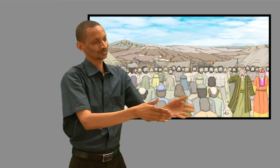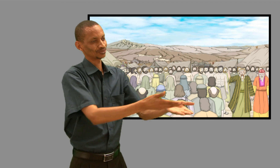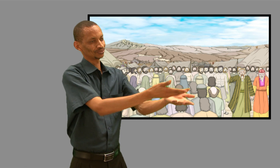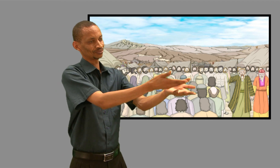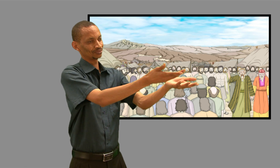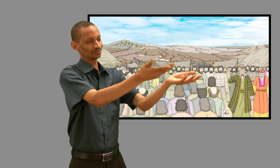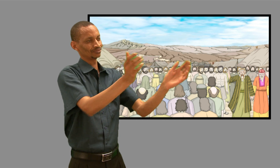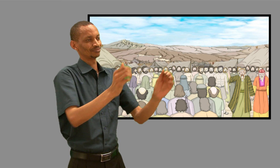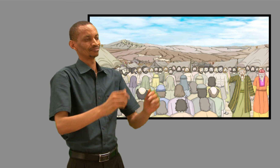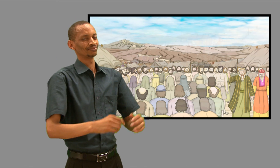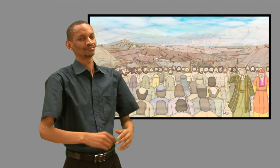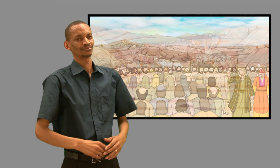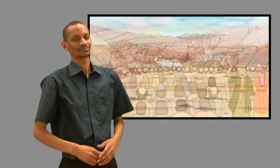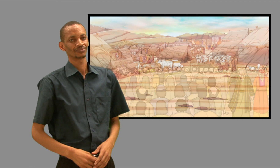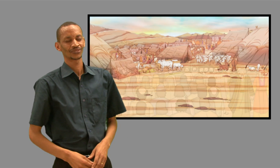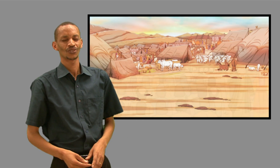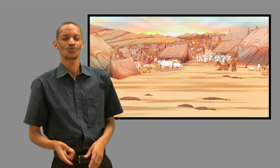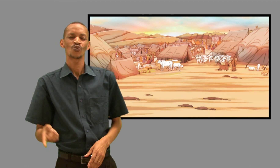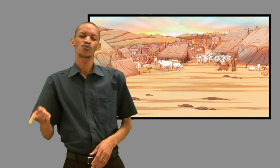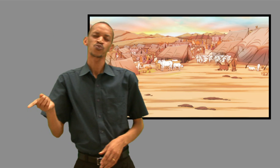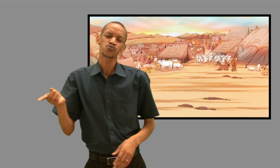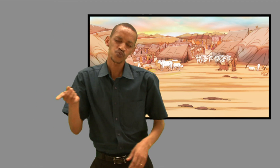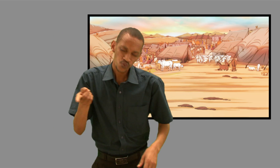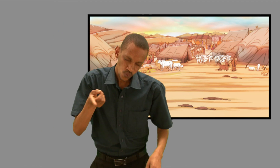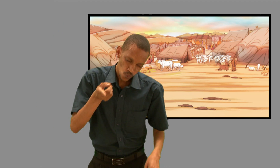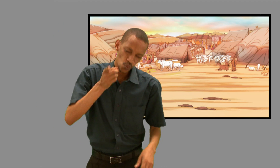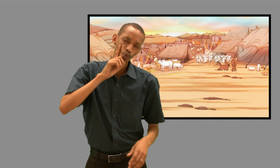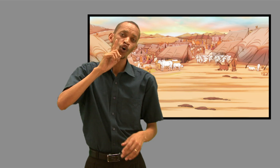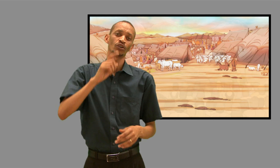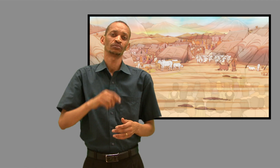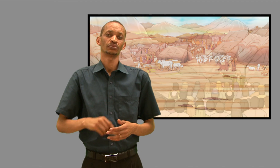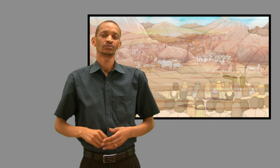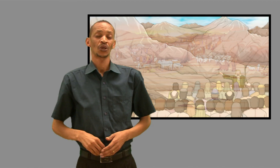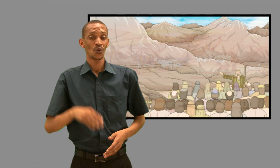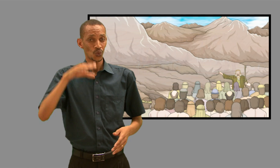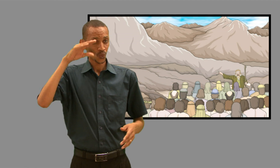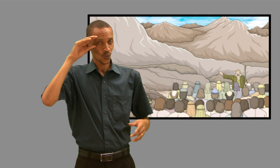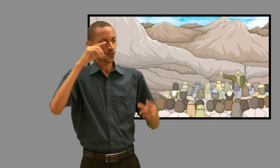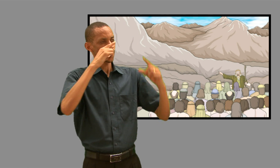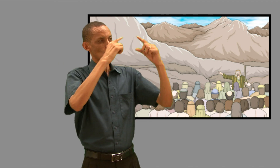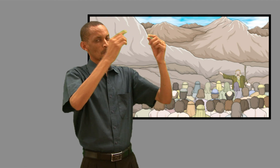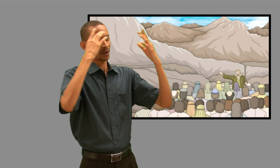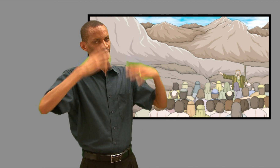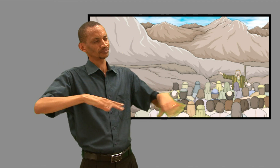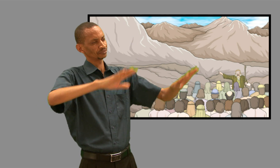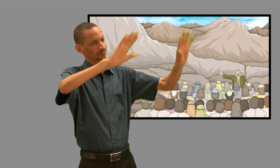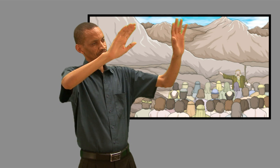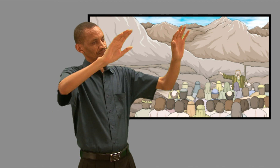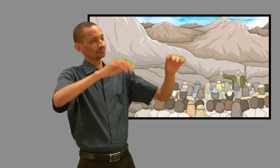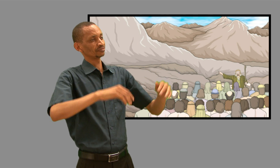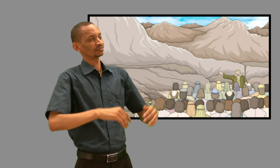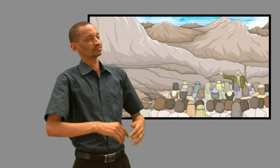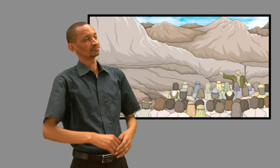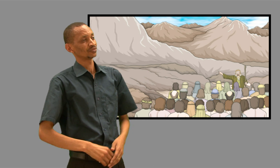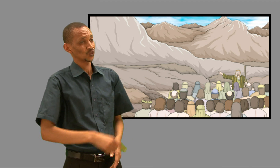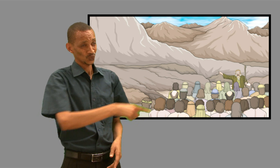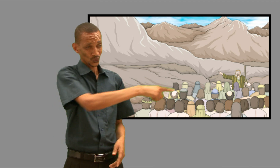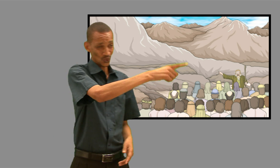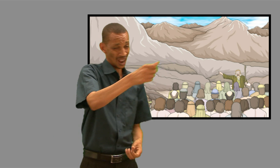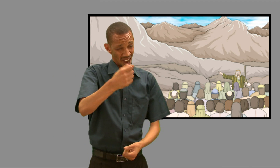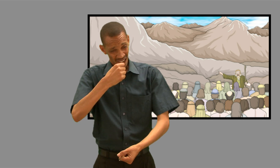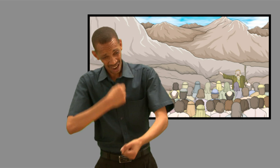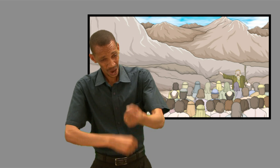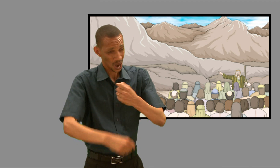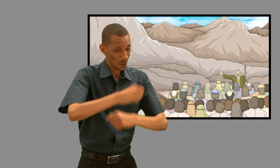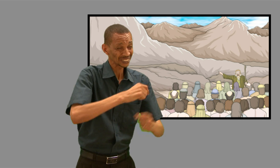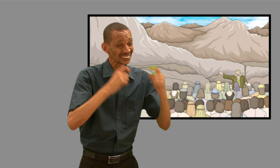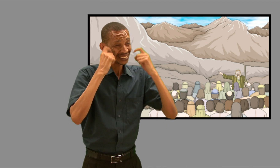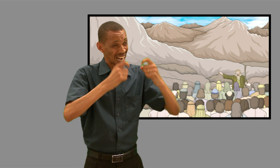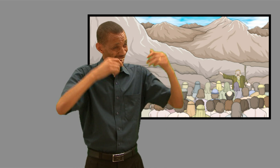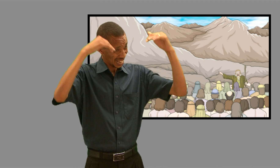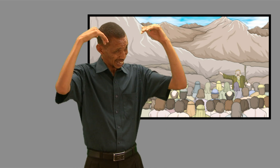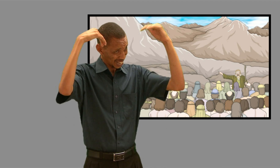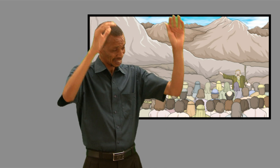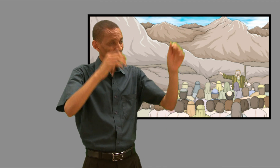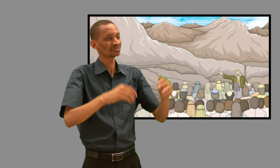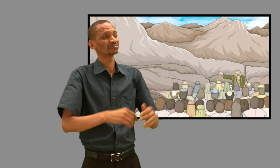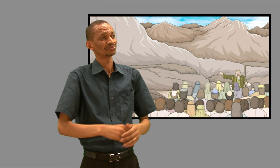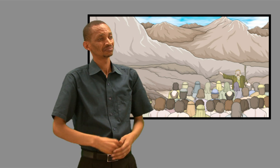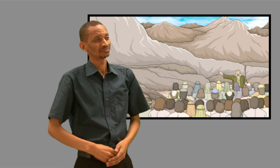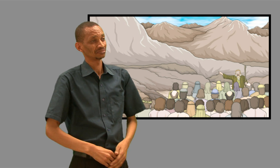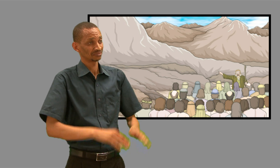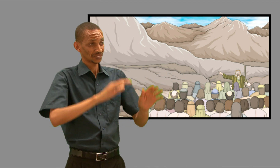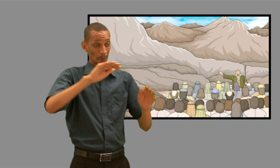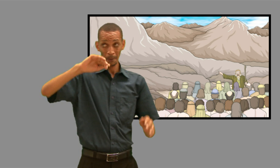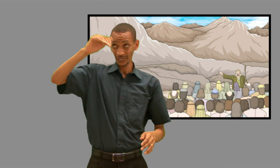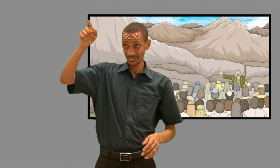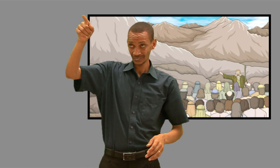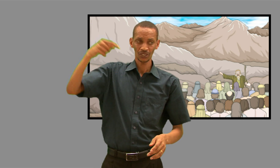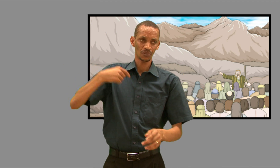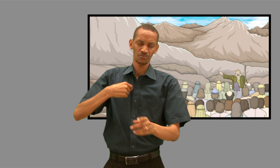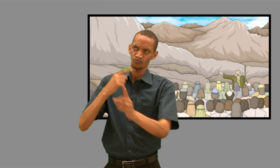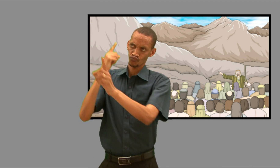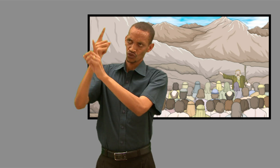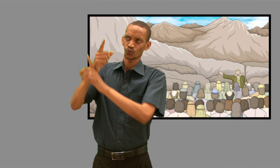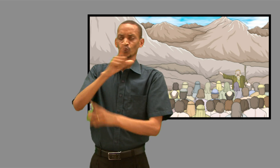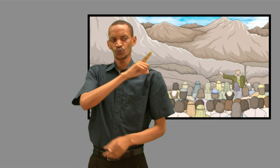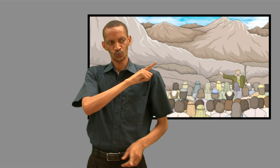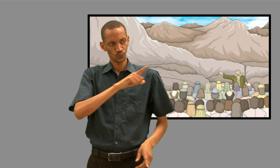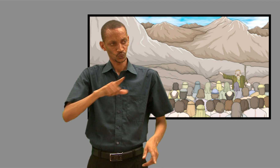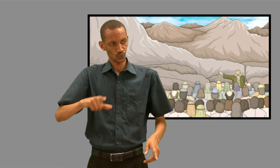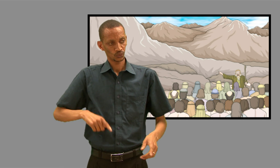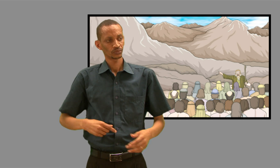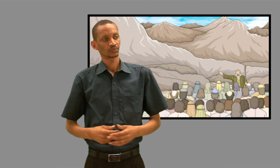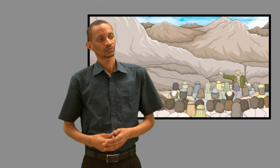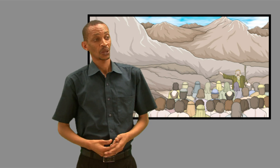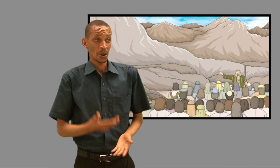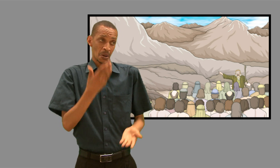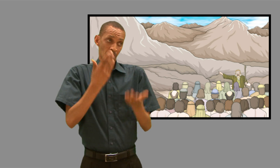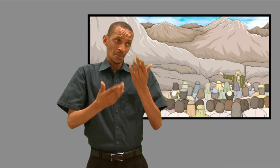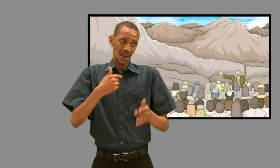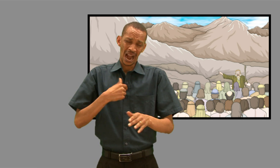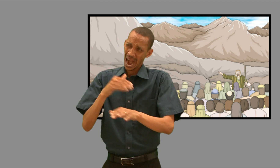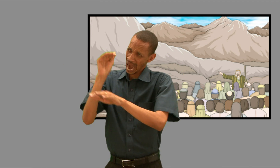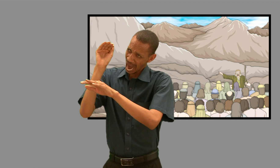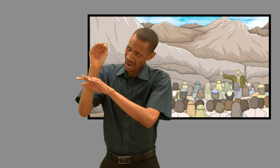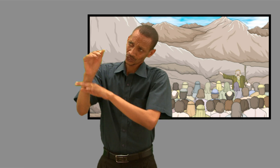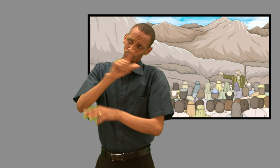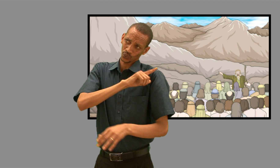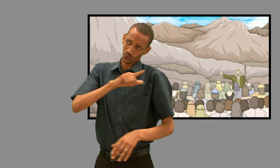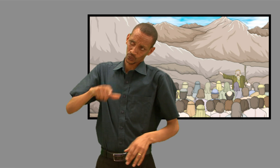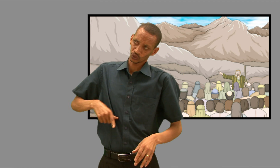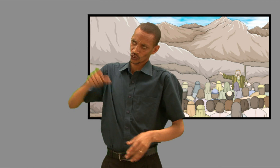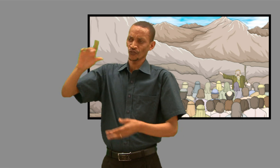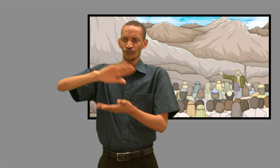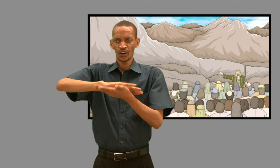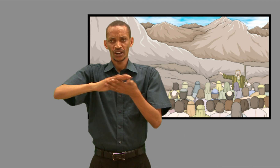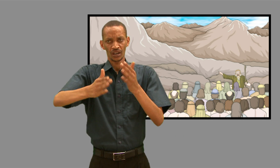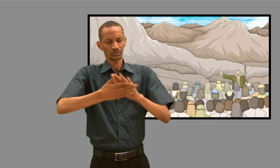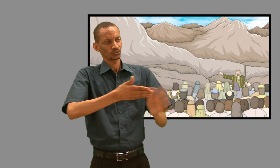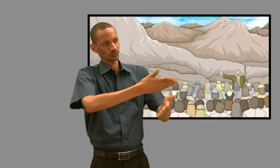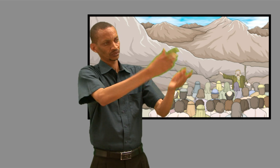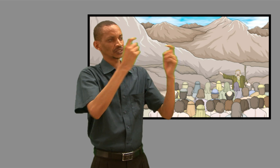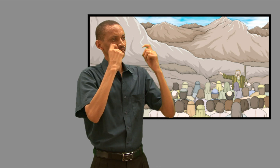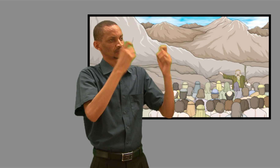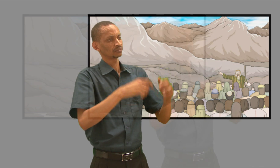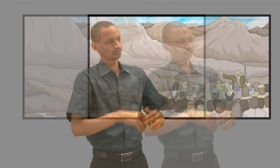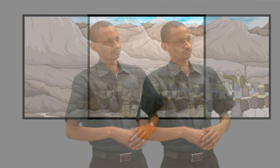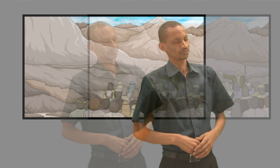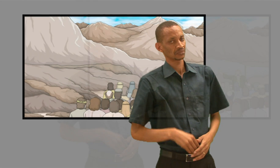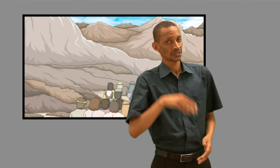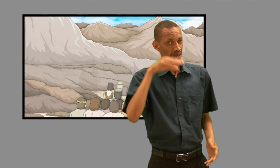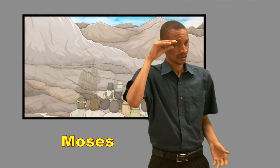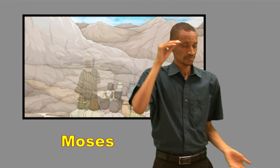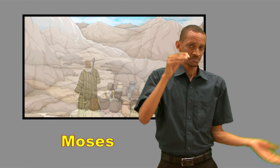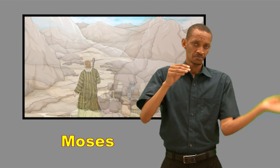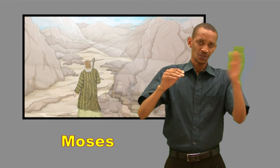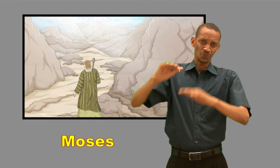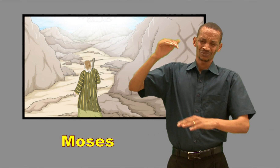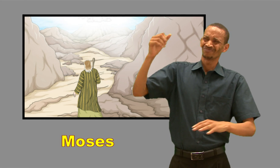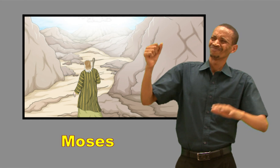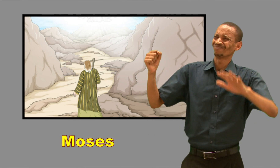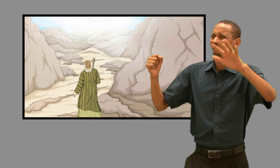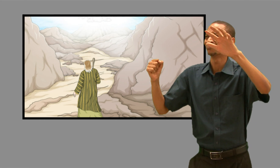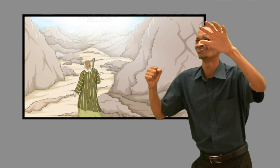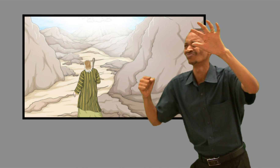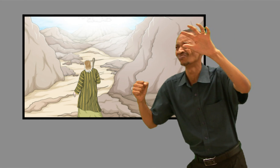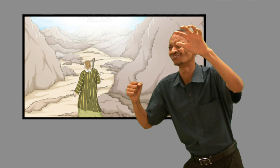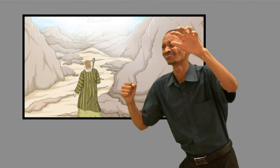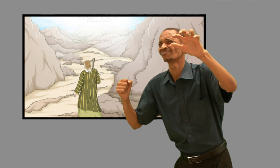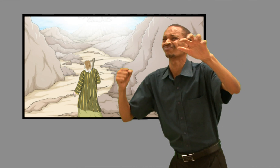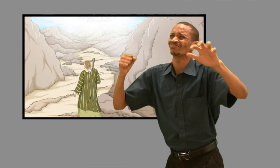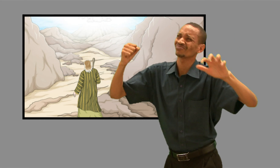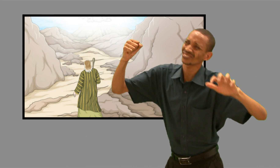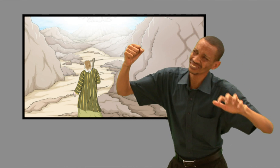The next day Moses said to the people, “You have committed a great sin. Now I will go up to the LORD; perhaps I can make atonement for your sin.”